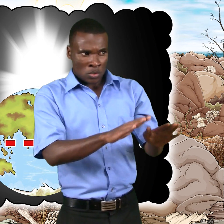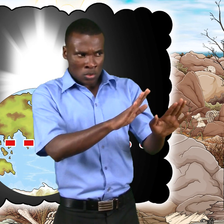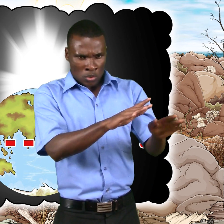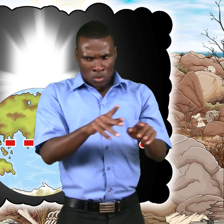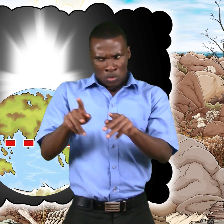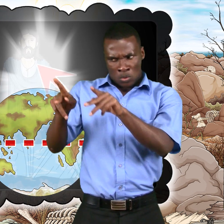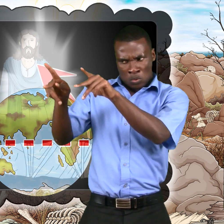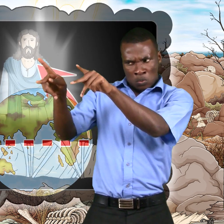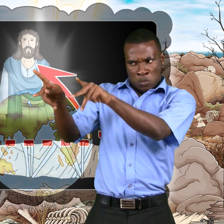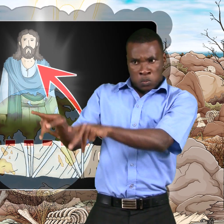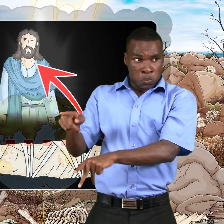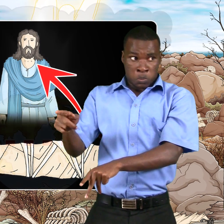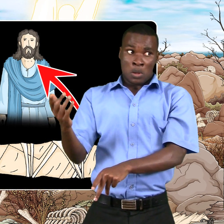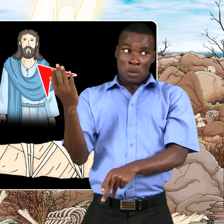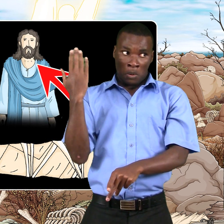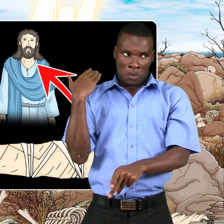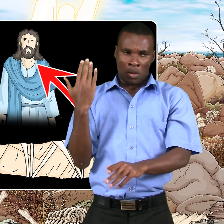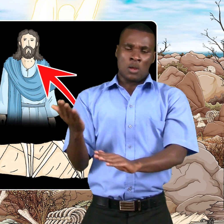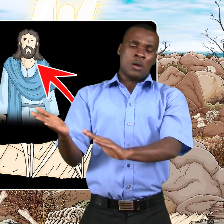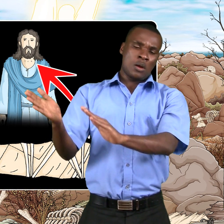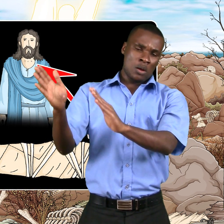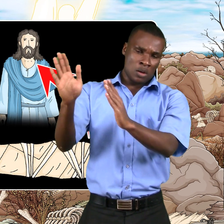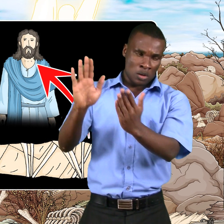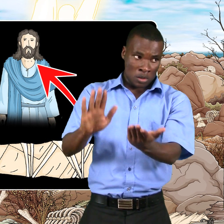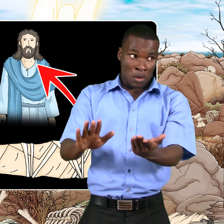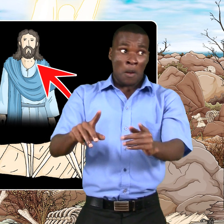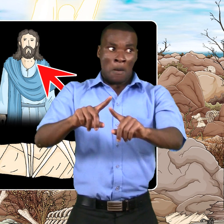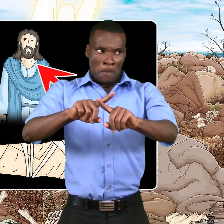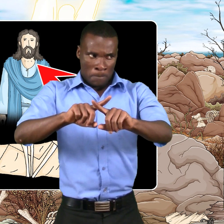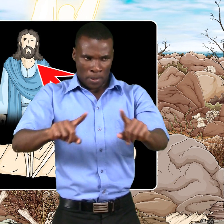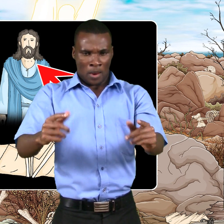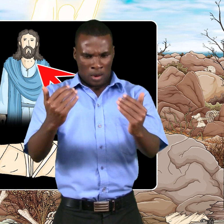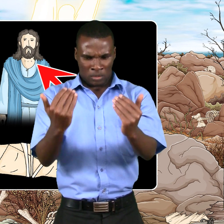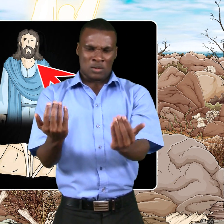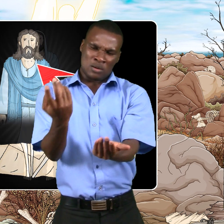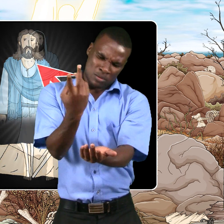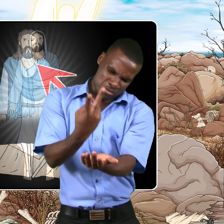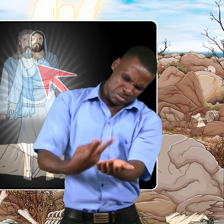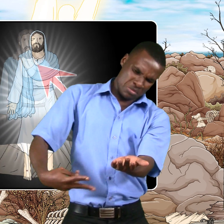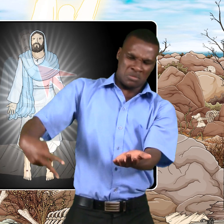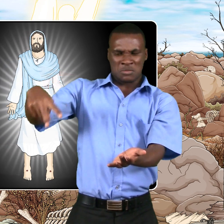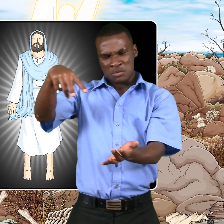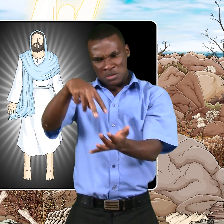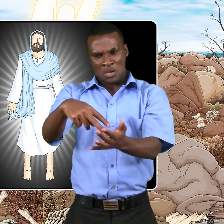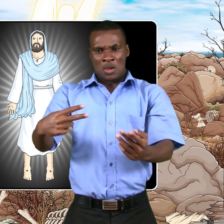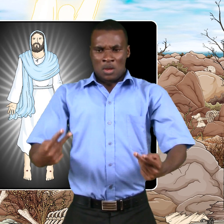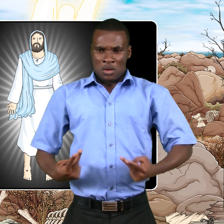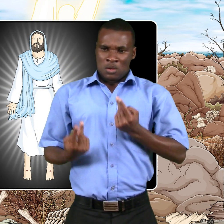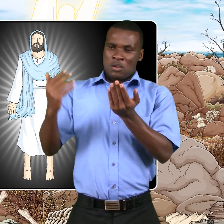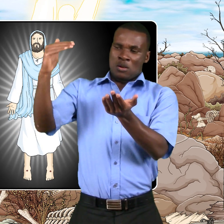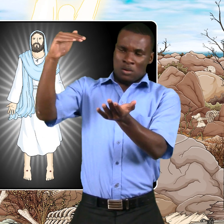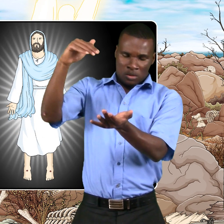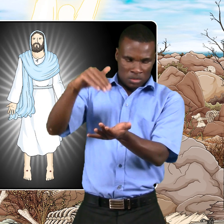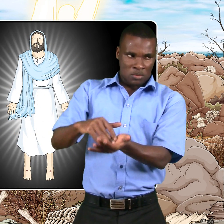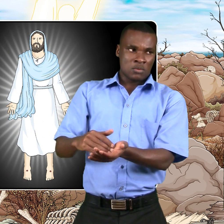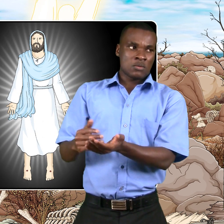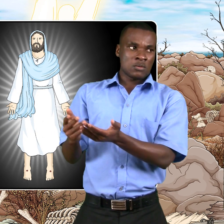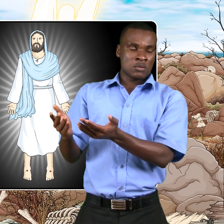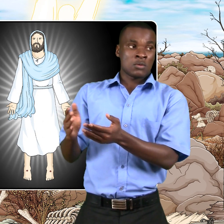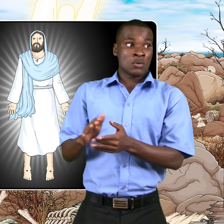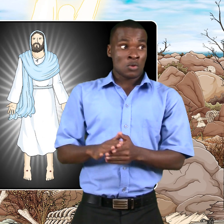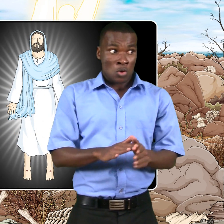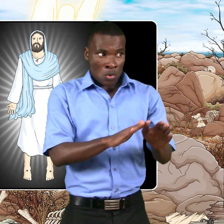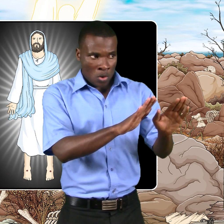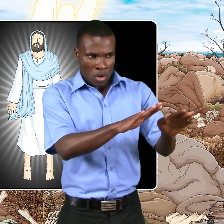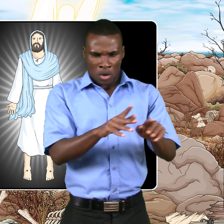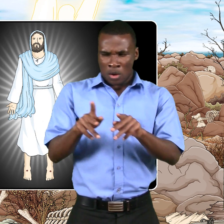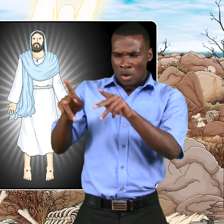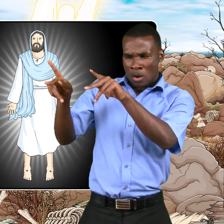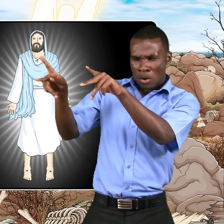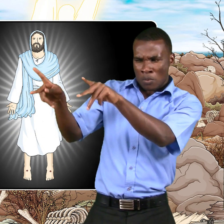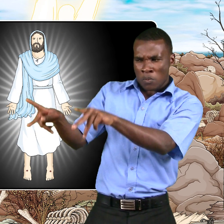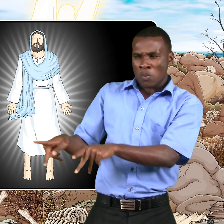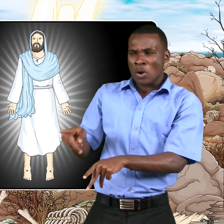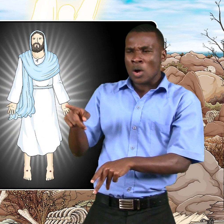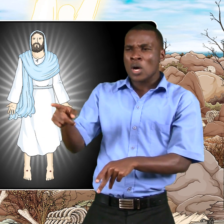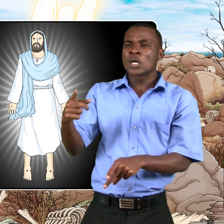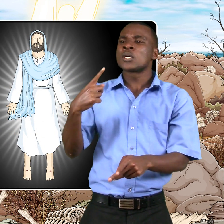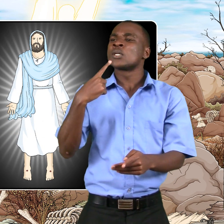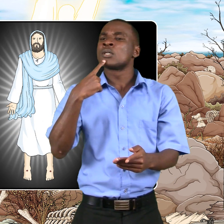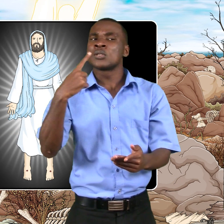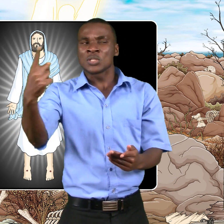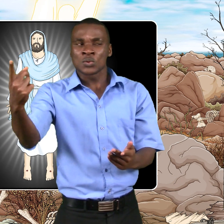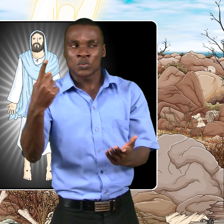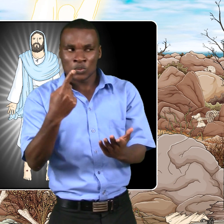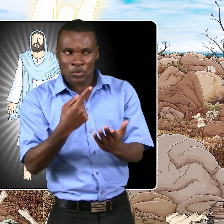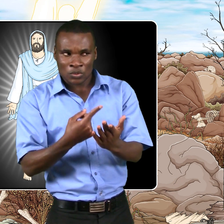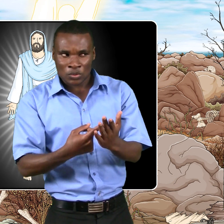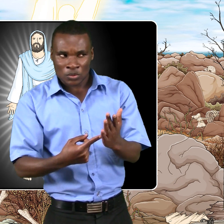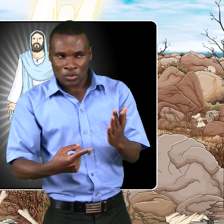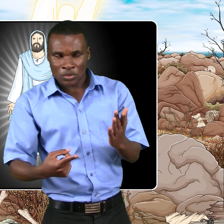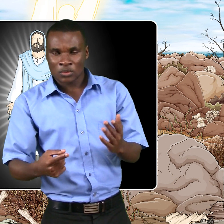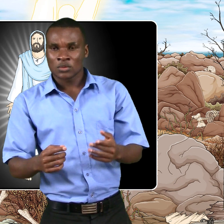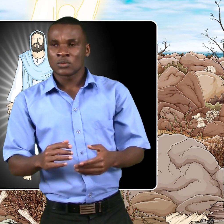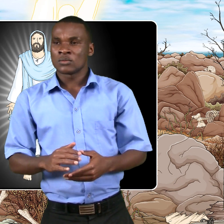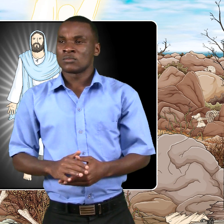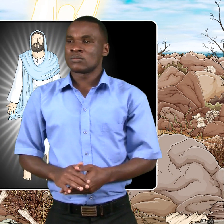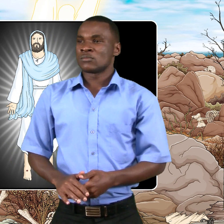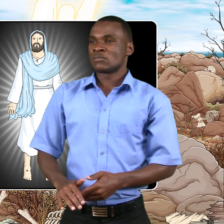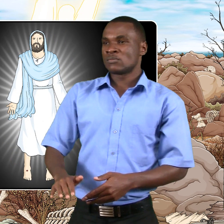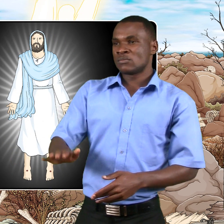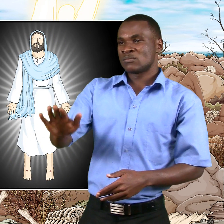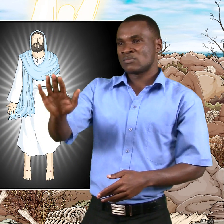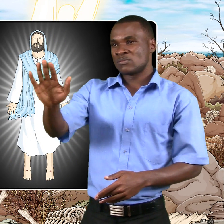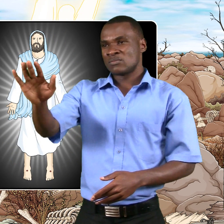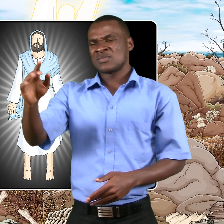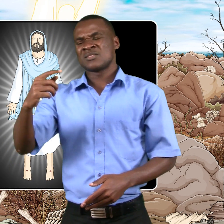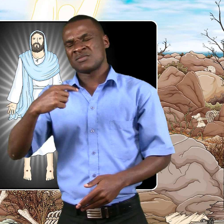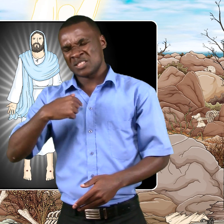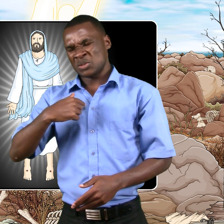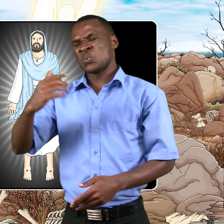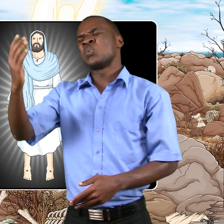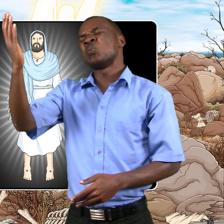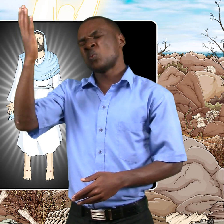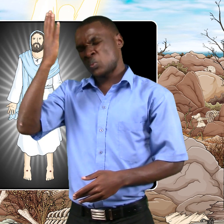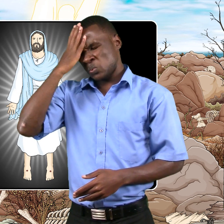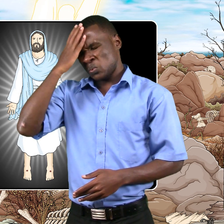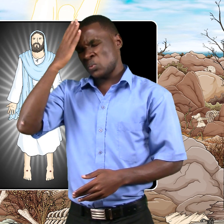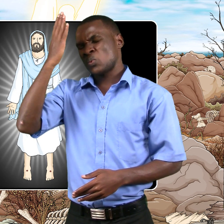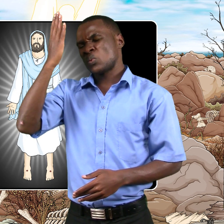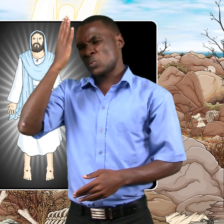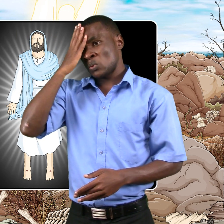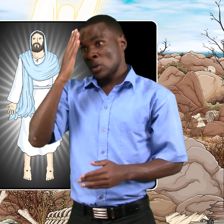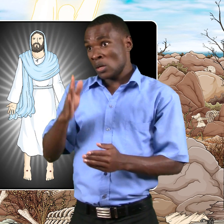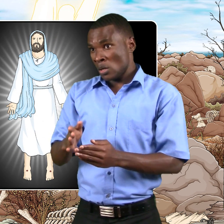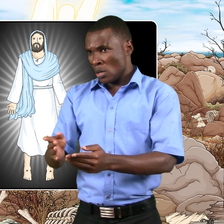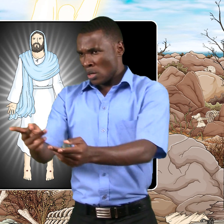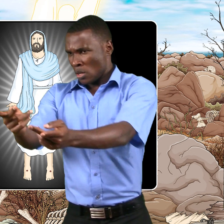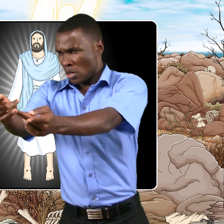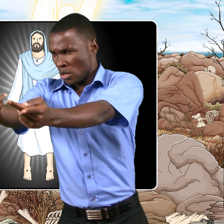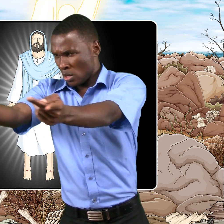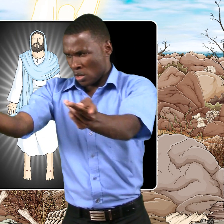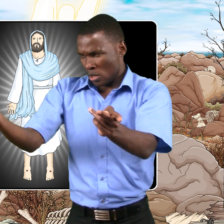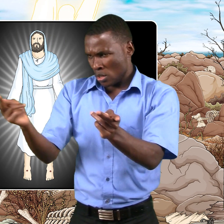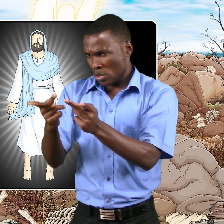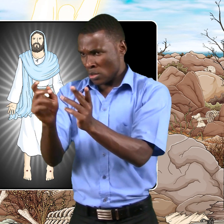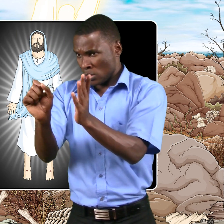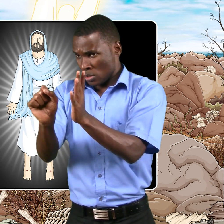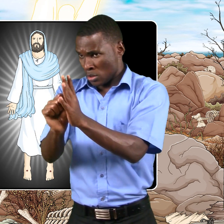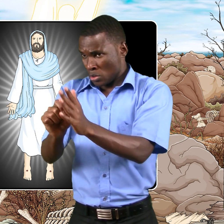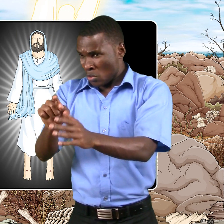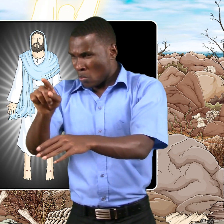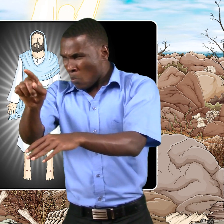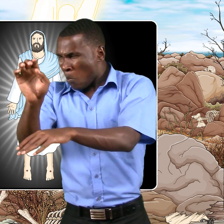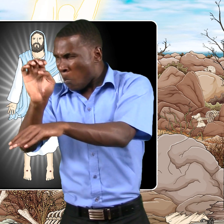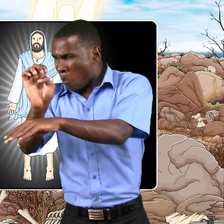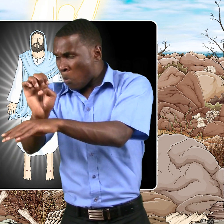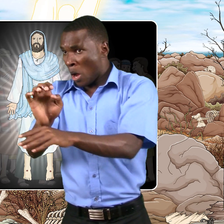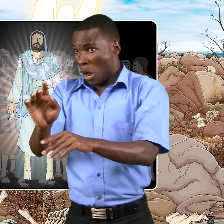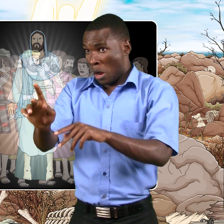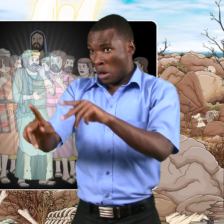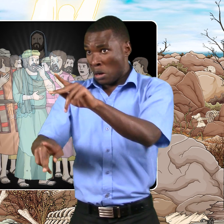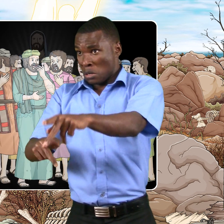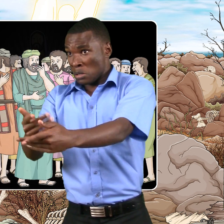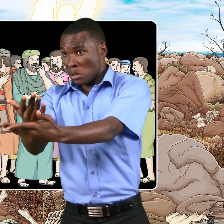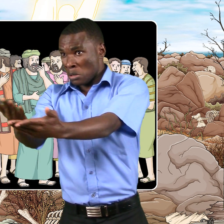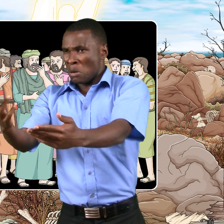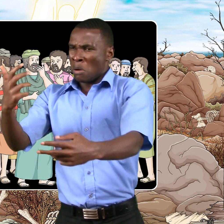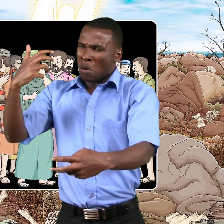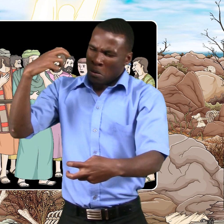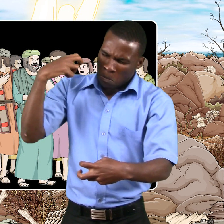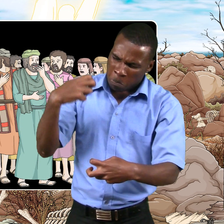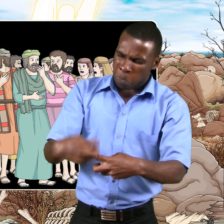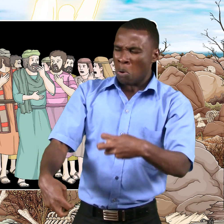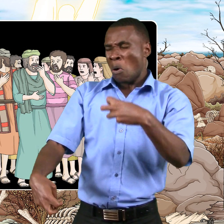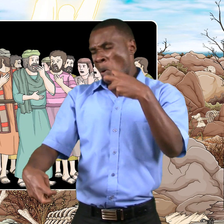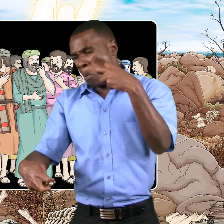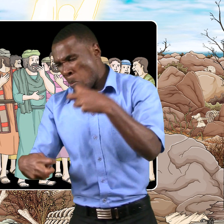I know your affliction and your poverty—though you are rich!